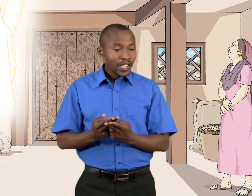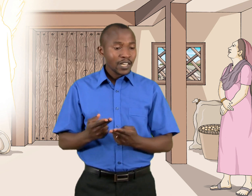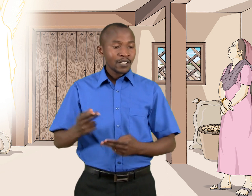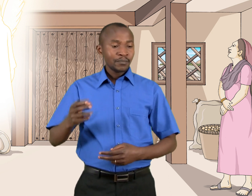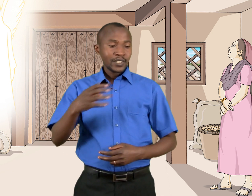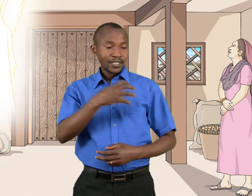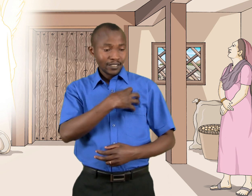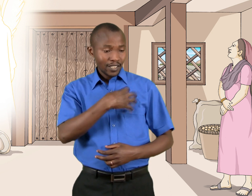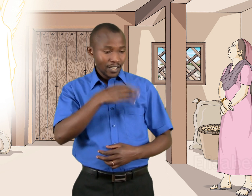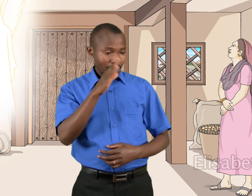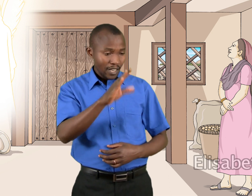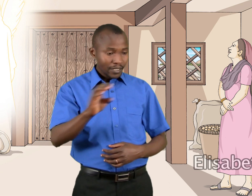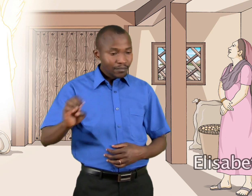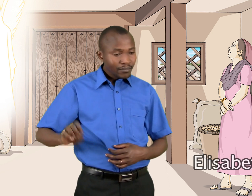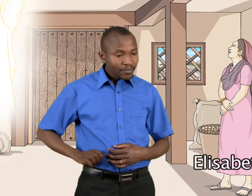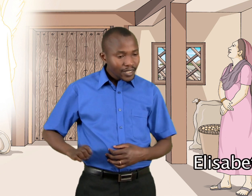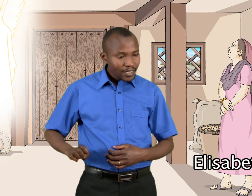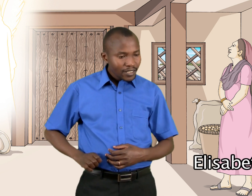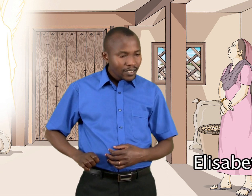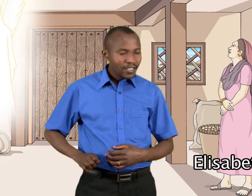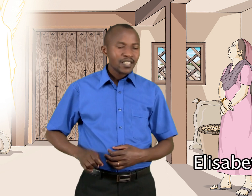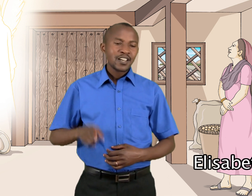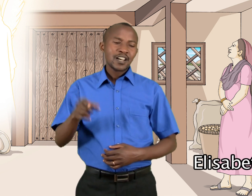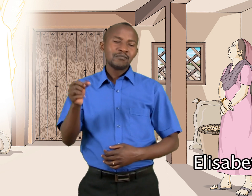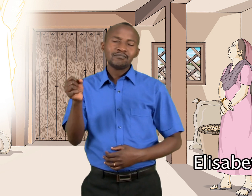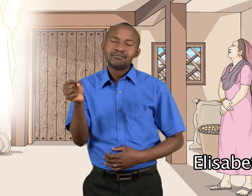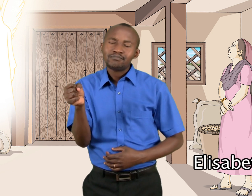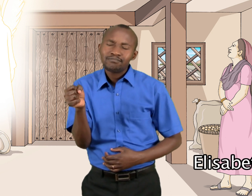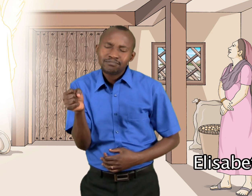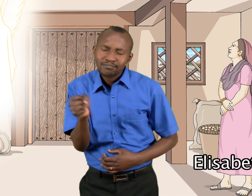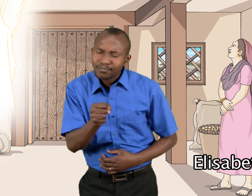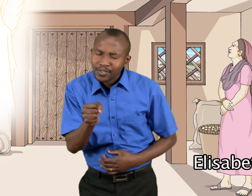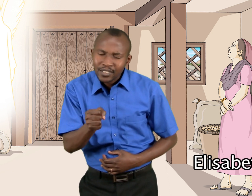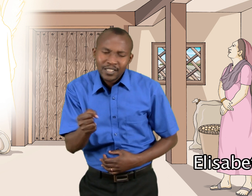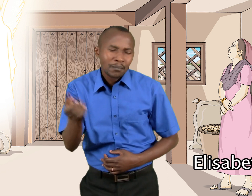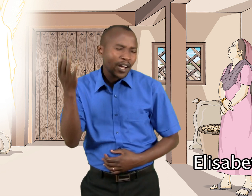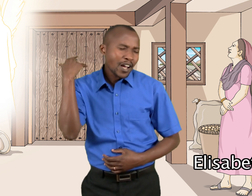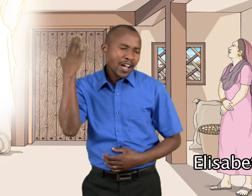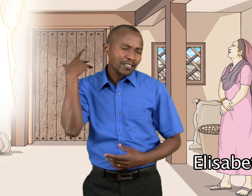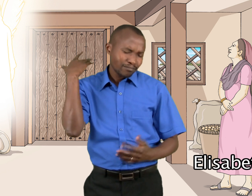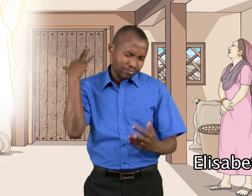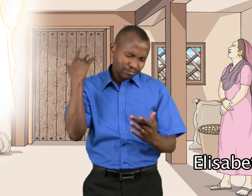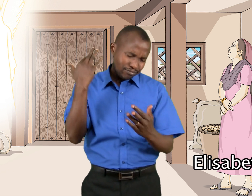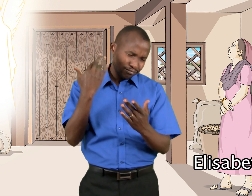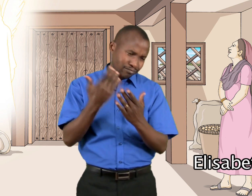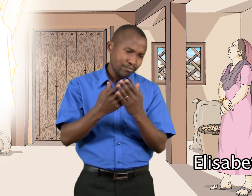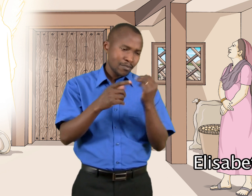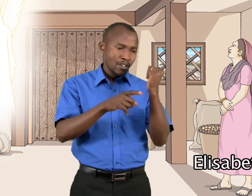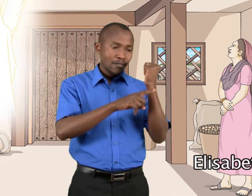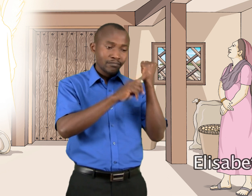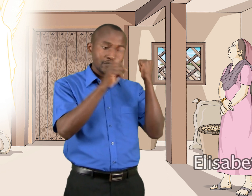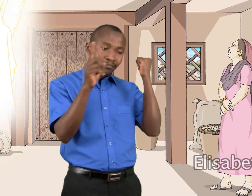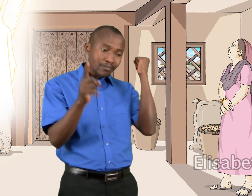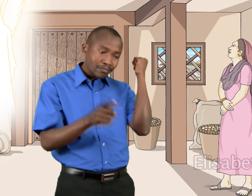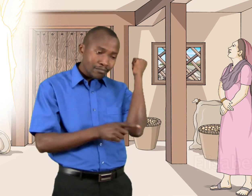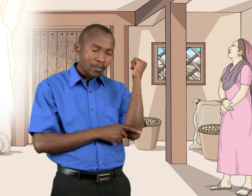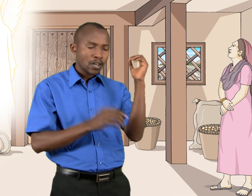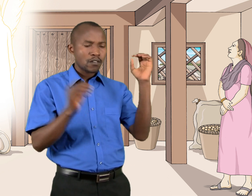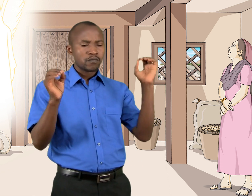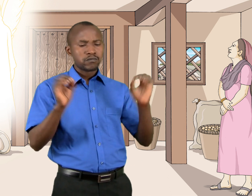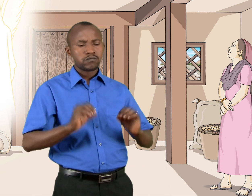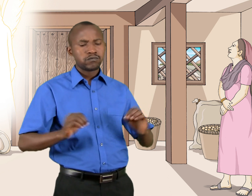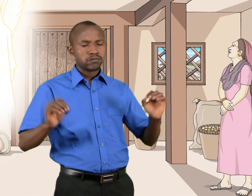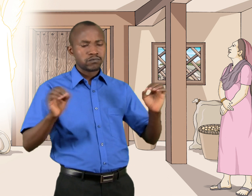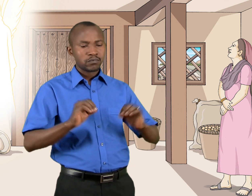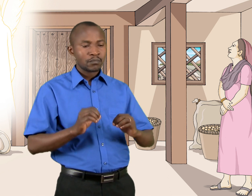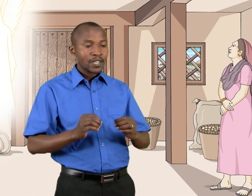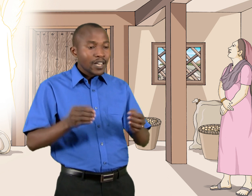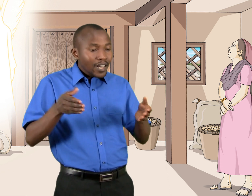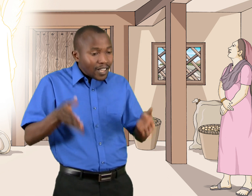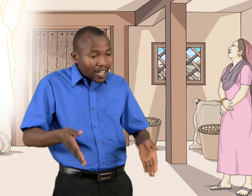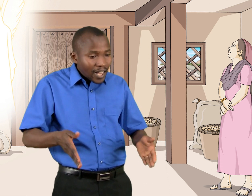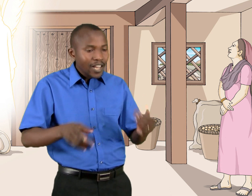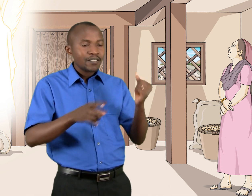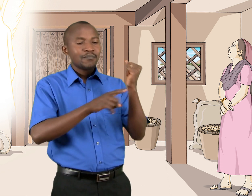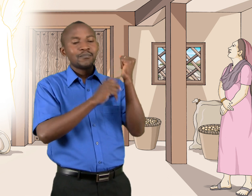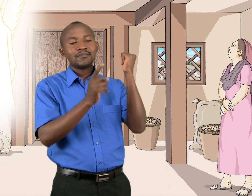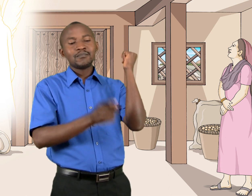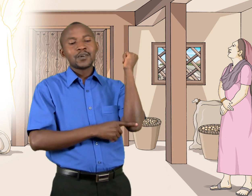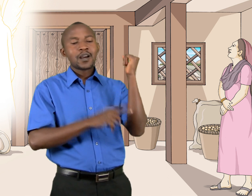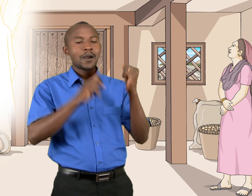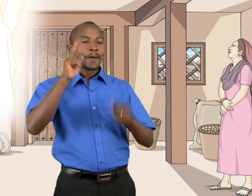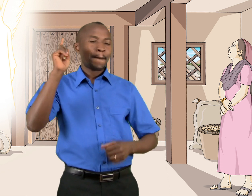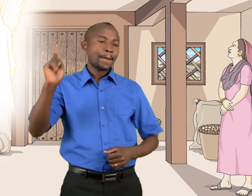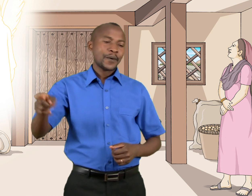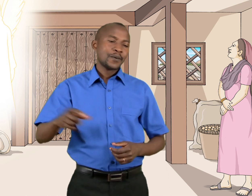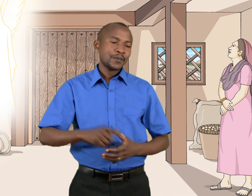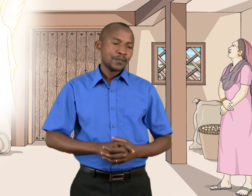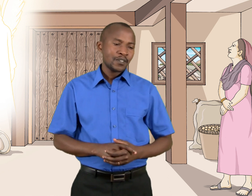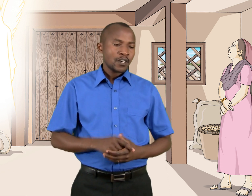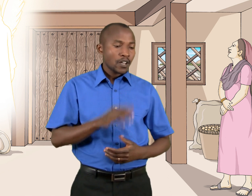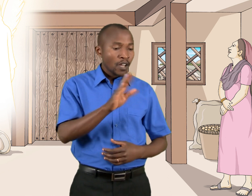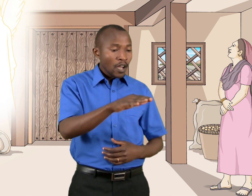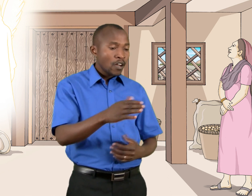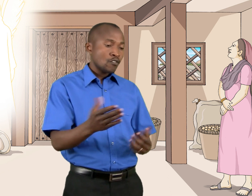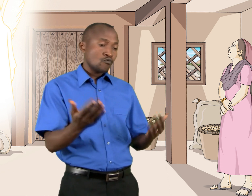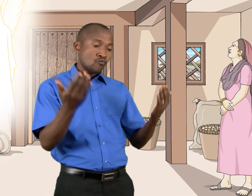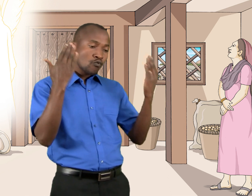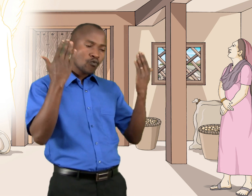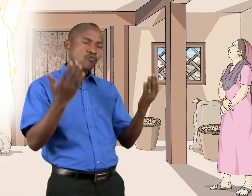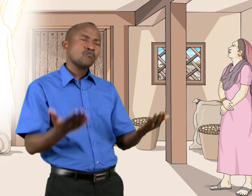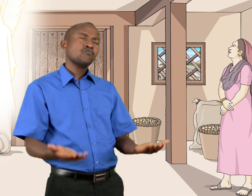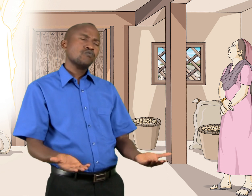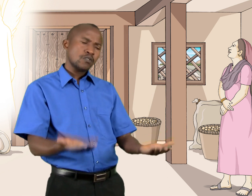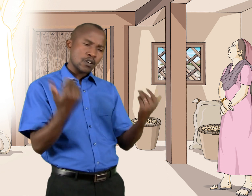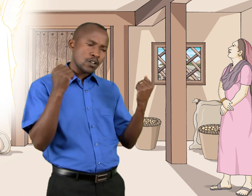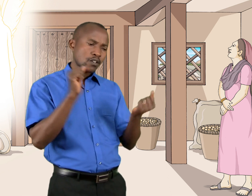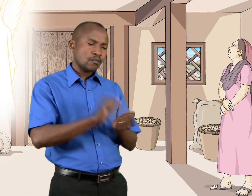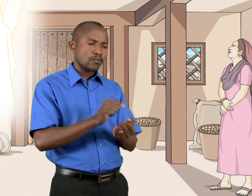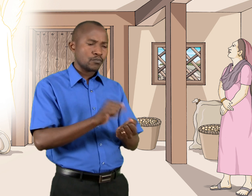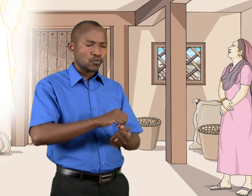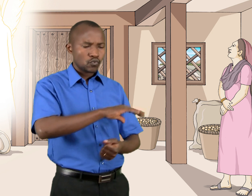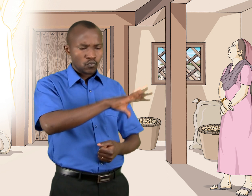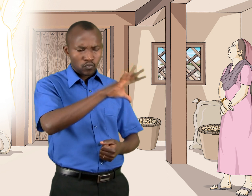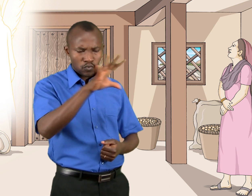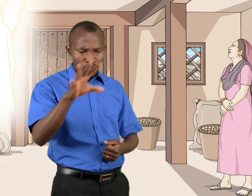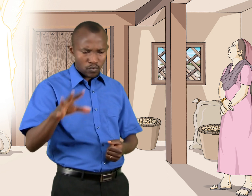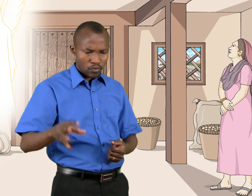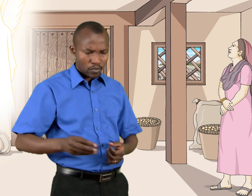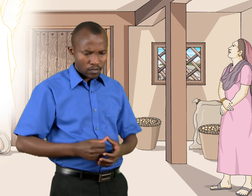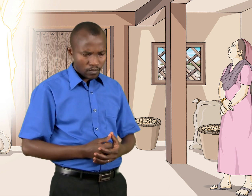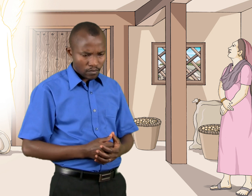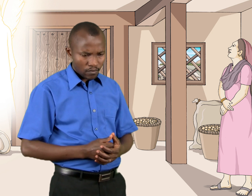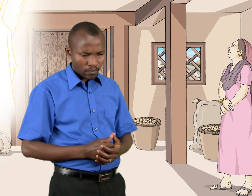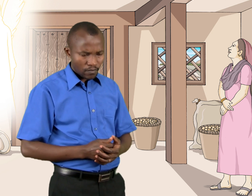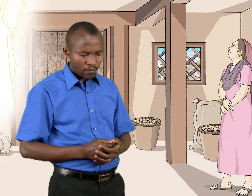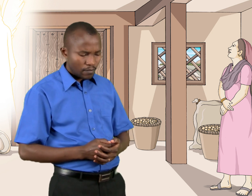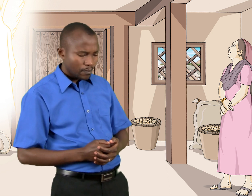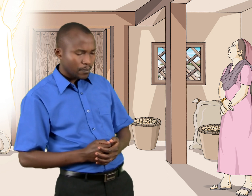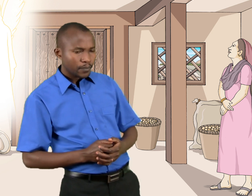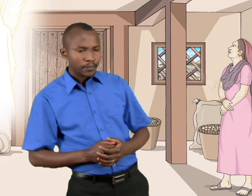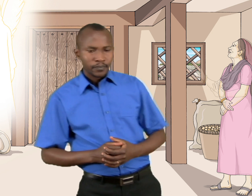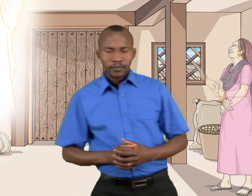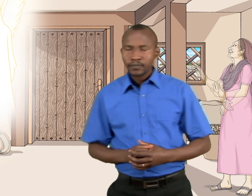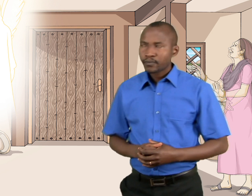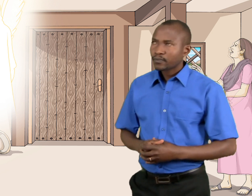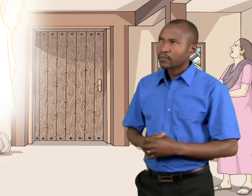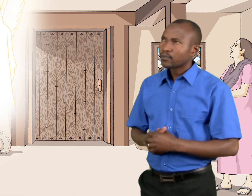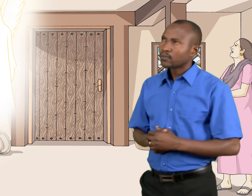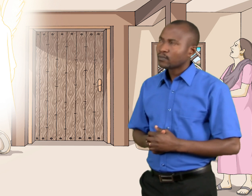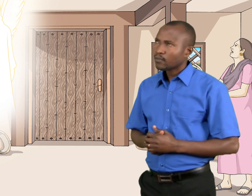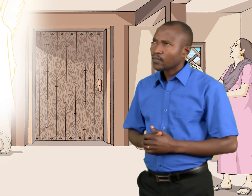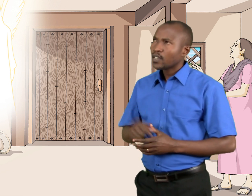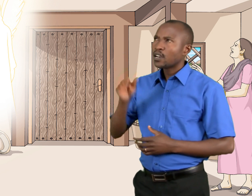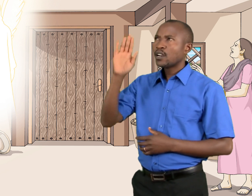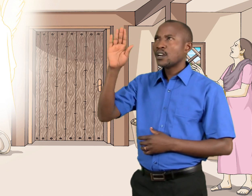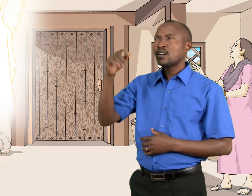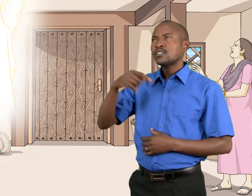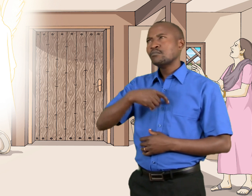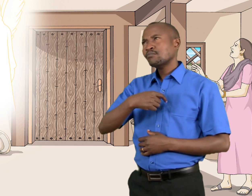Look, even Elizabeth your relative has conceived a son in her old age, and she who was called barren is in her sixth month. For no word from God will ever fail.”